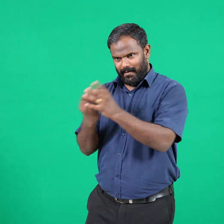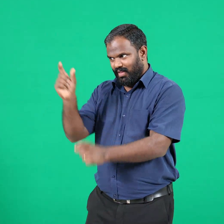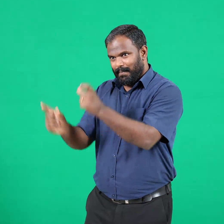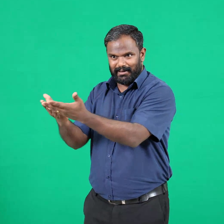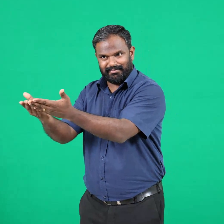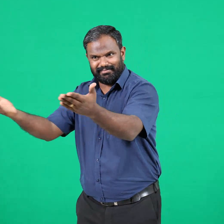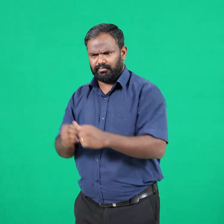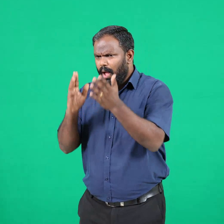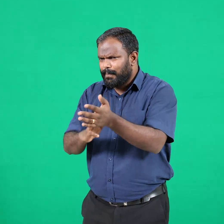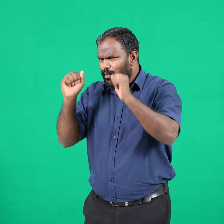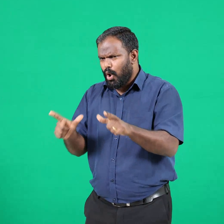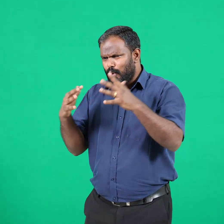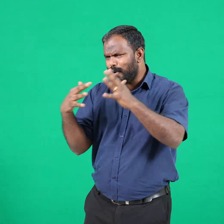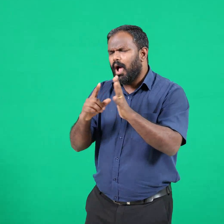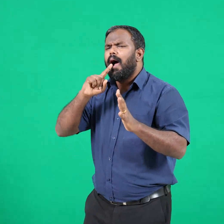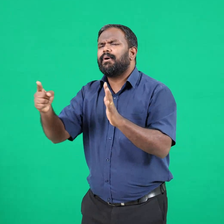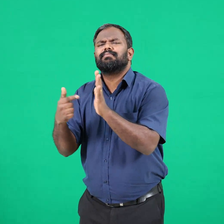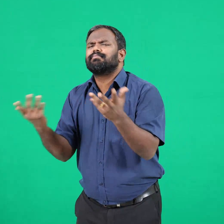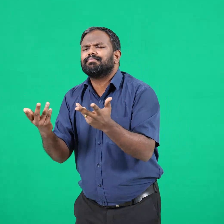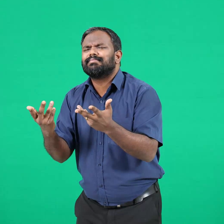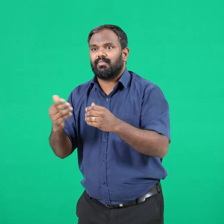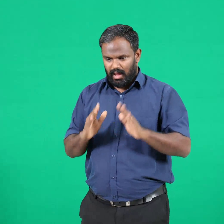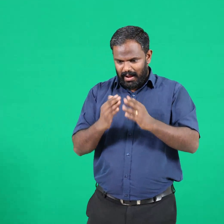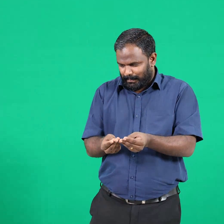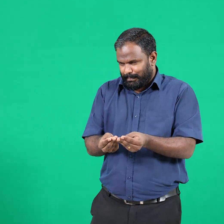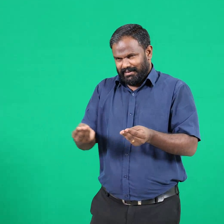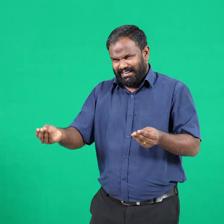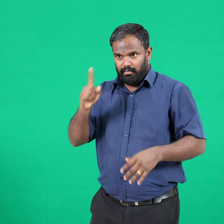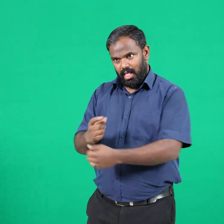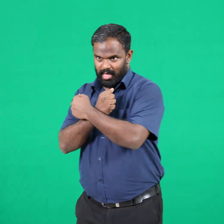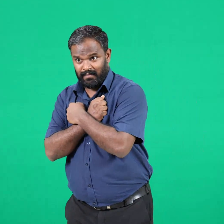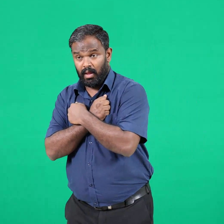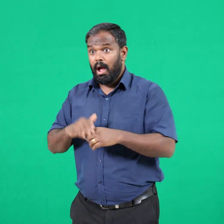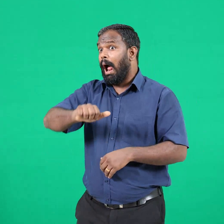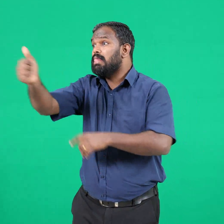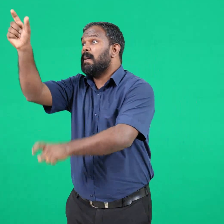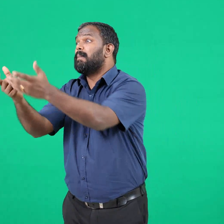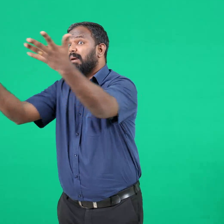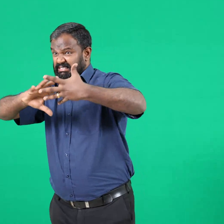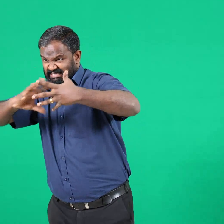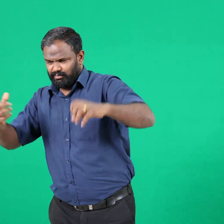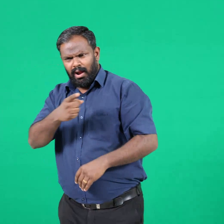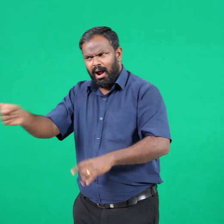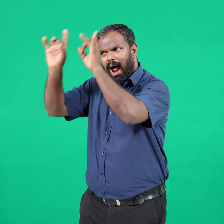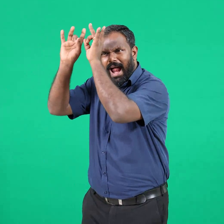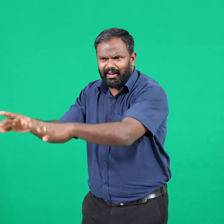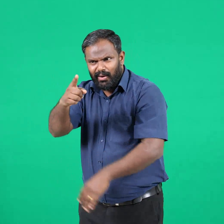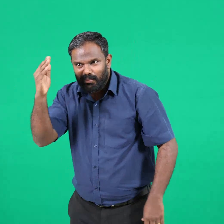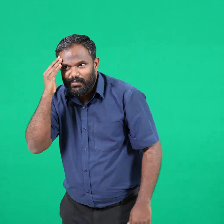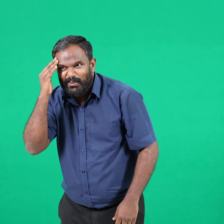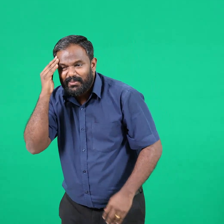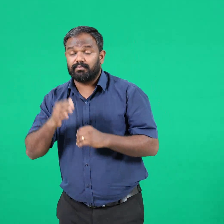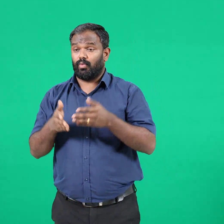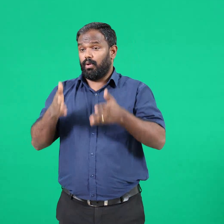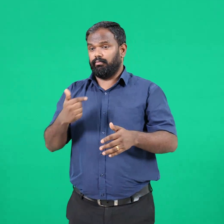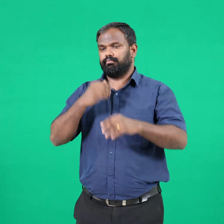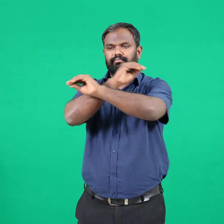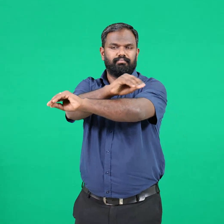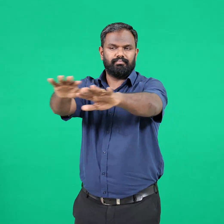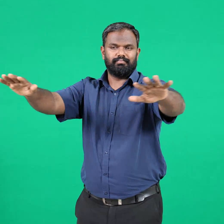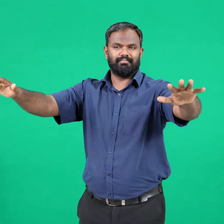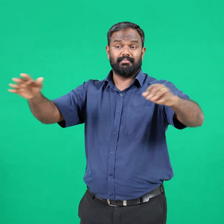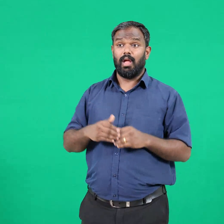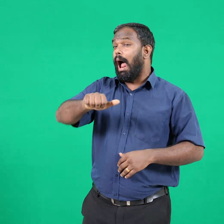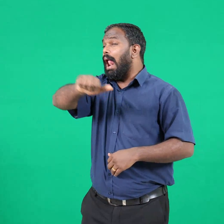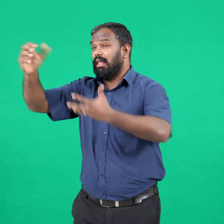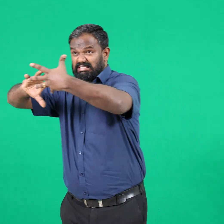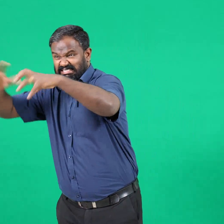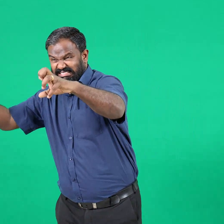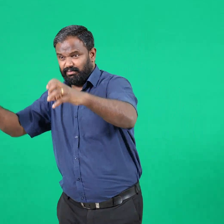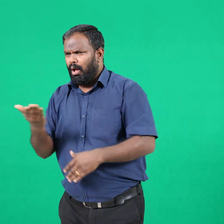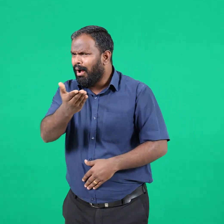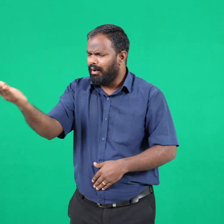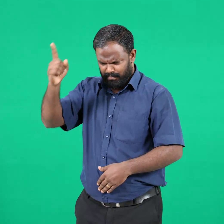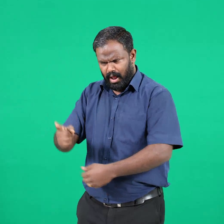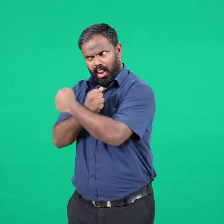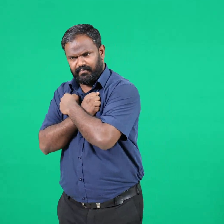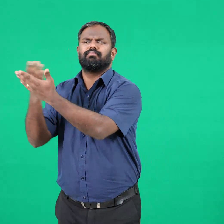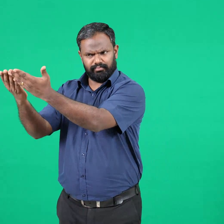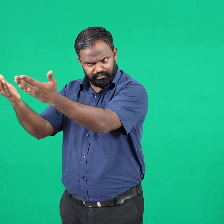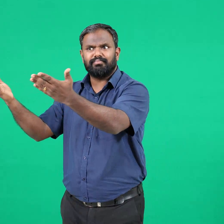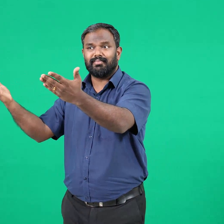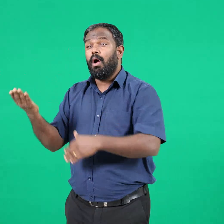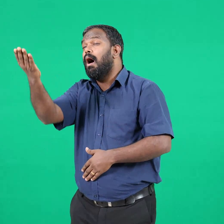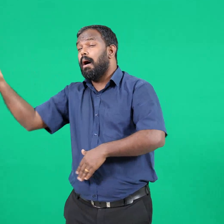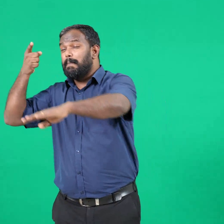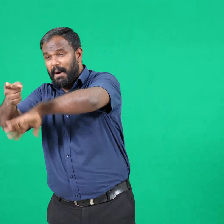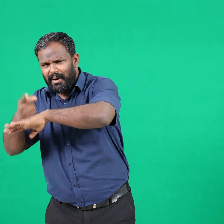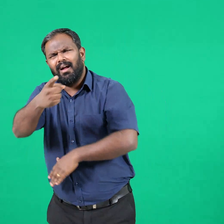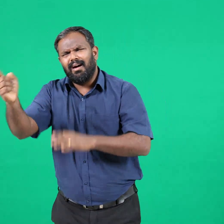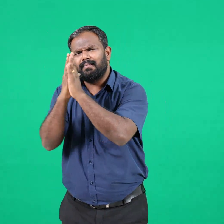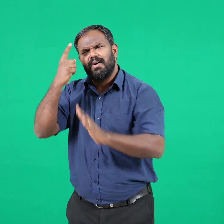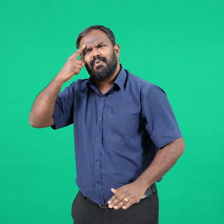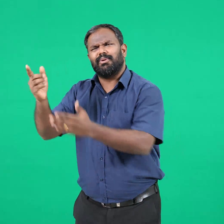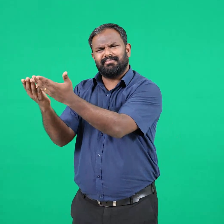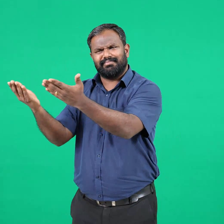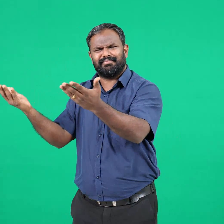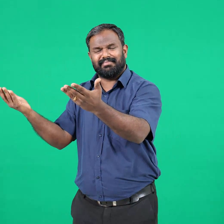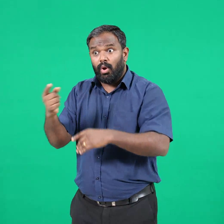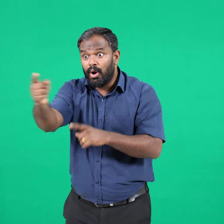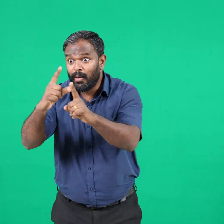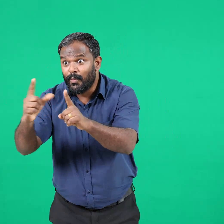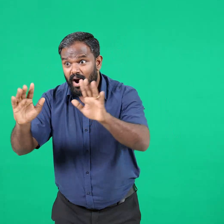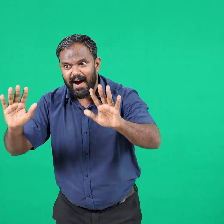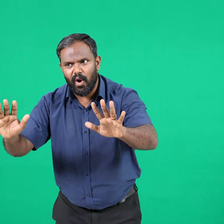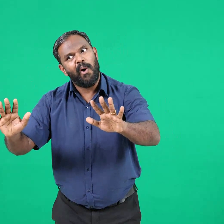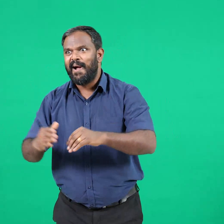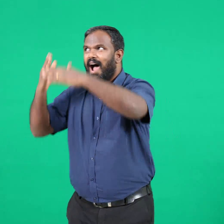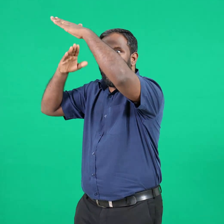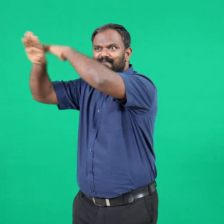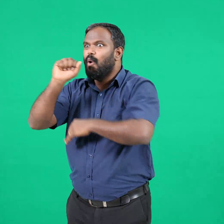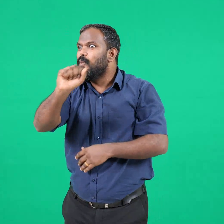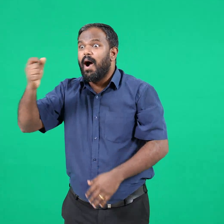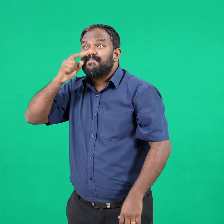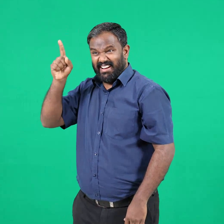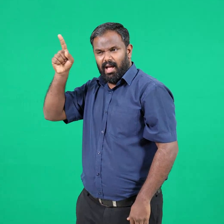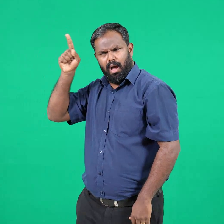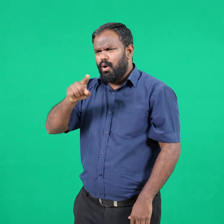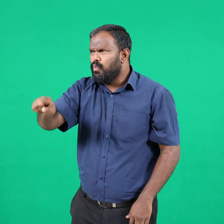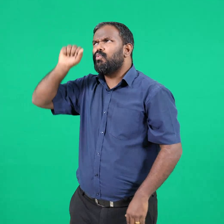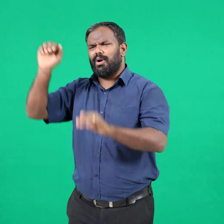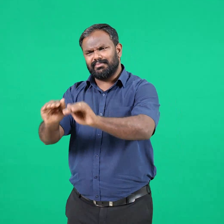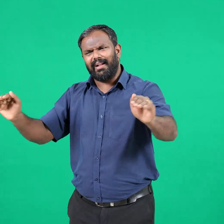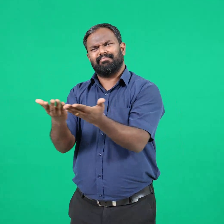But I tell you, love your enemies and pray for those who persecute you, that you may be sons of your Father in heaven.